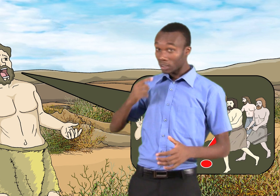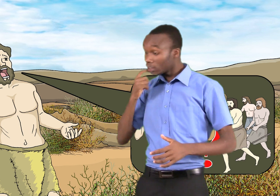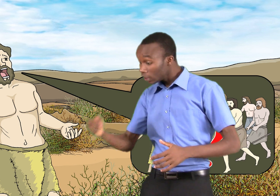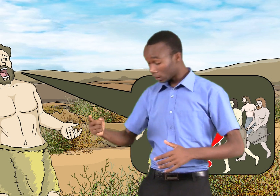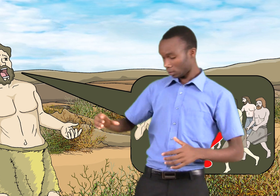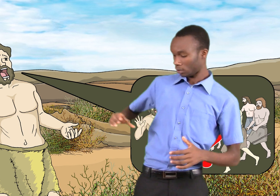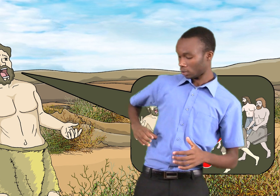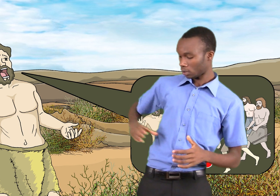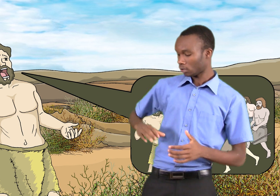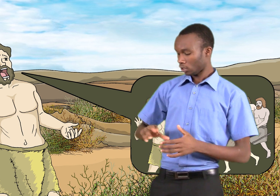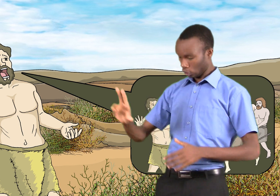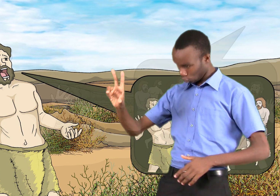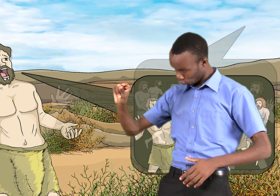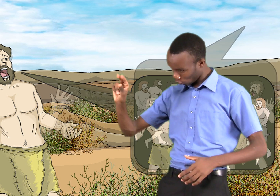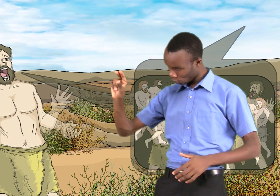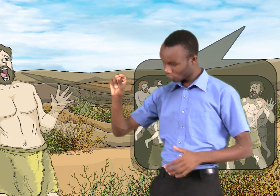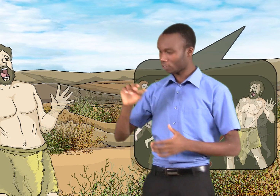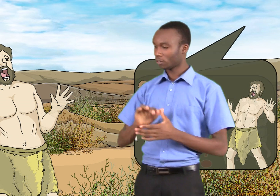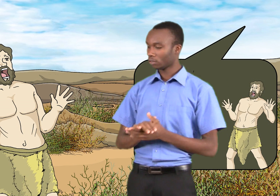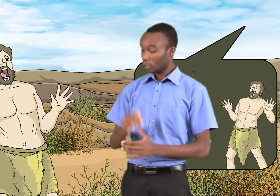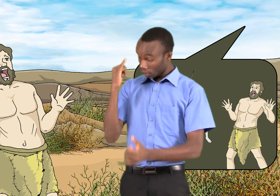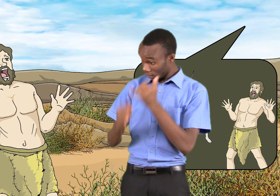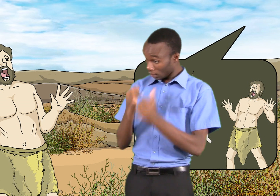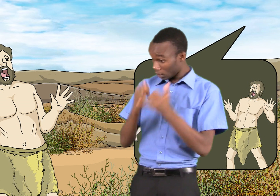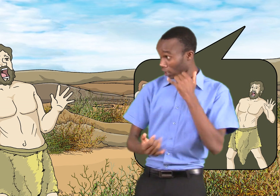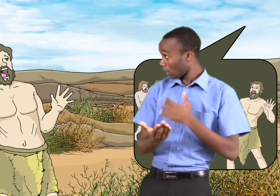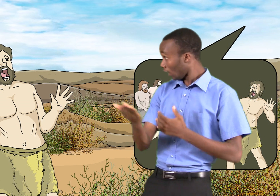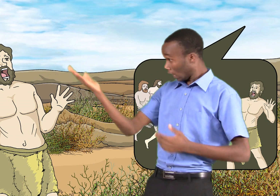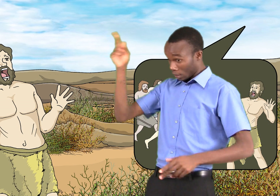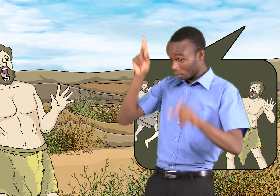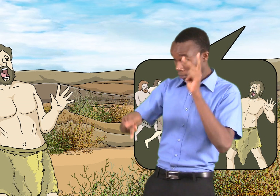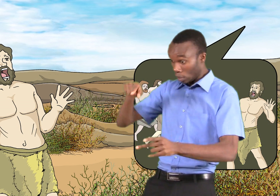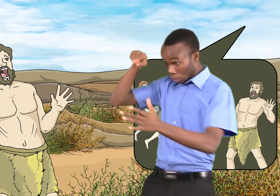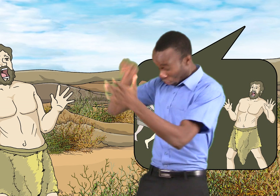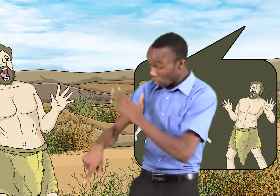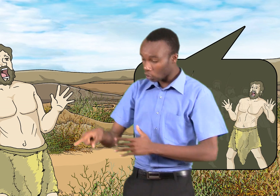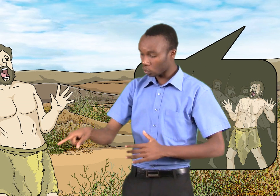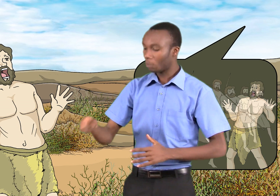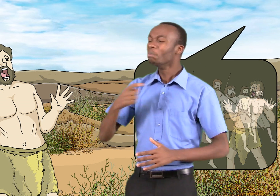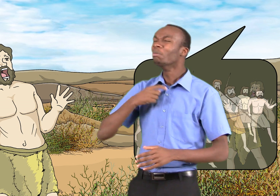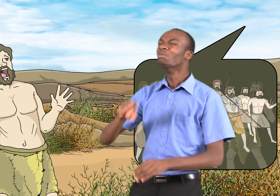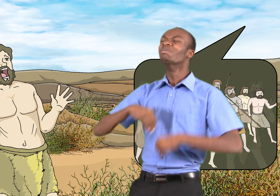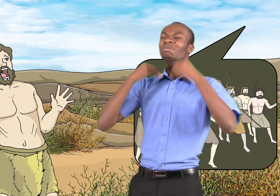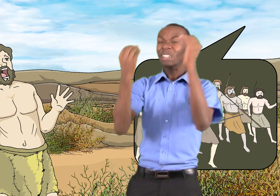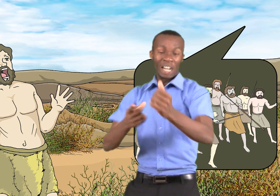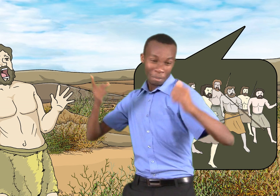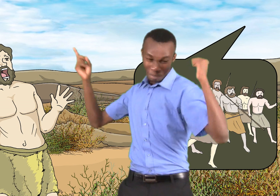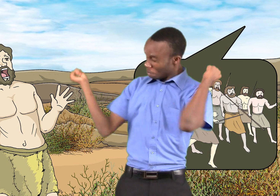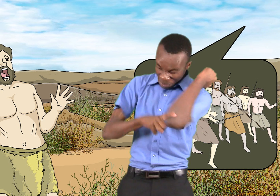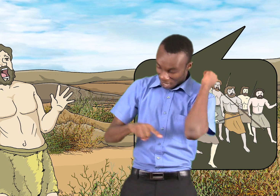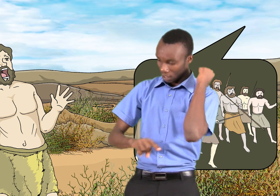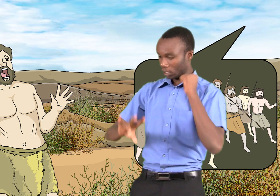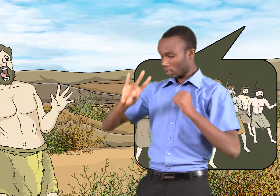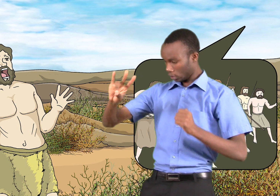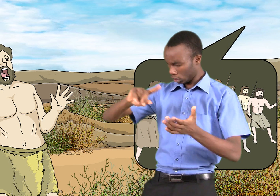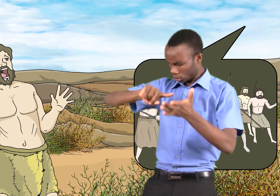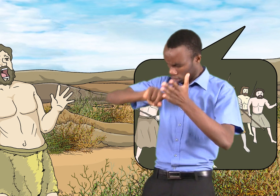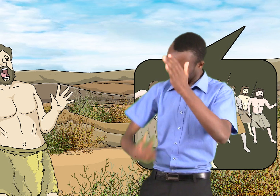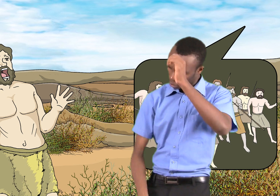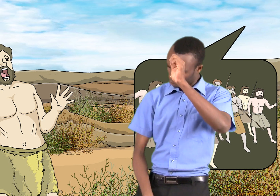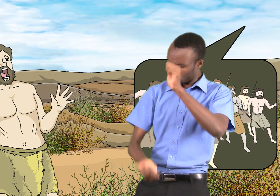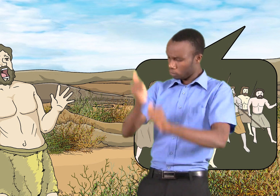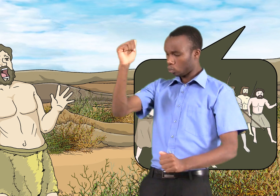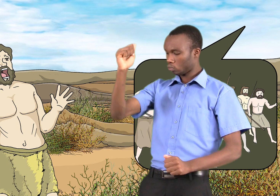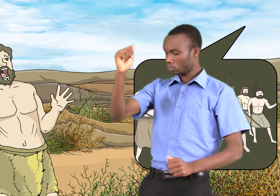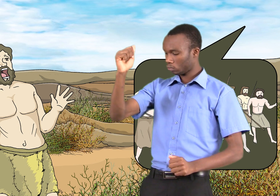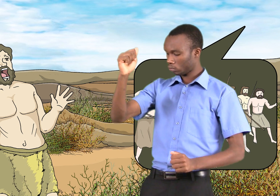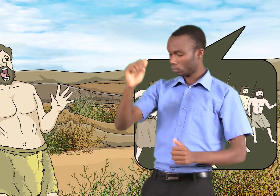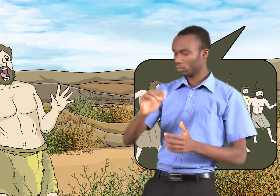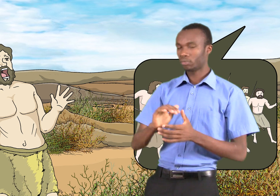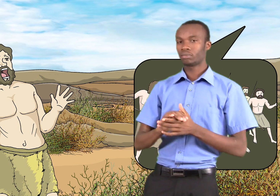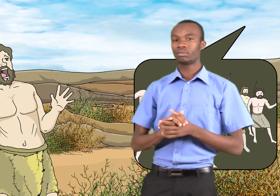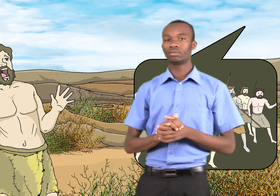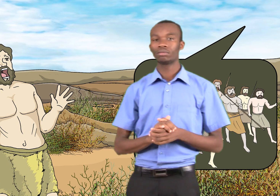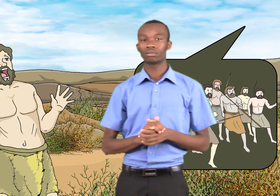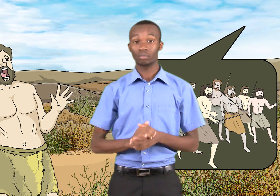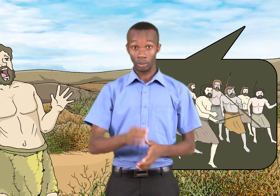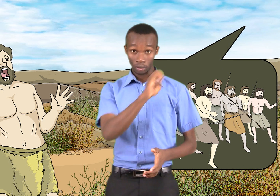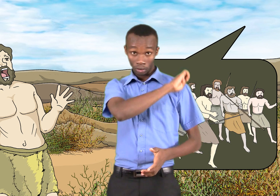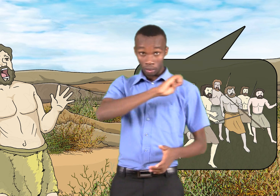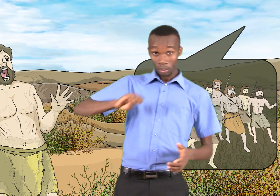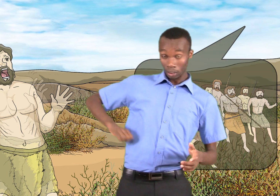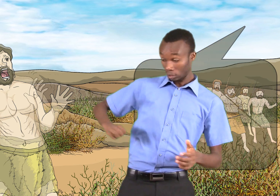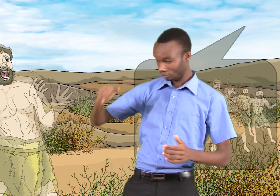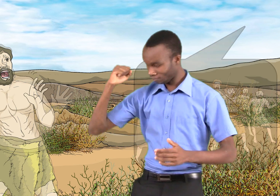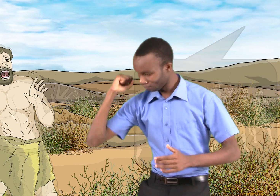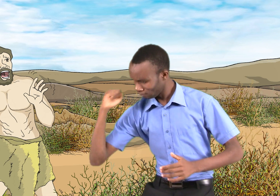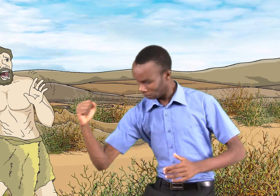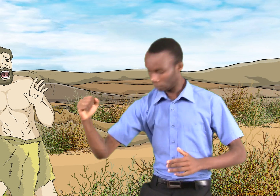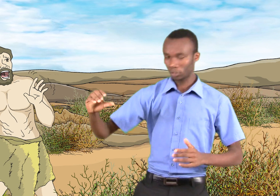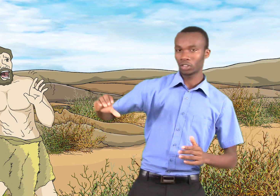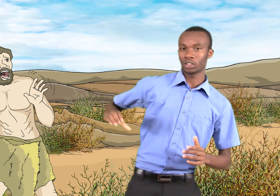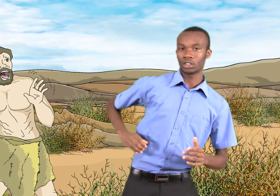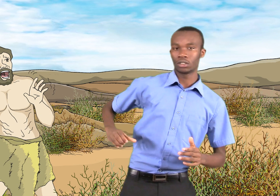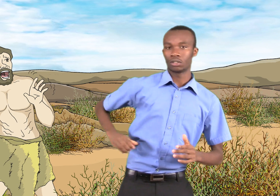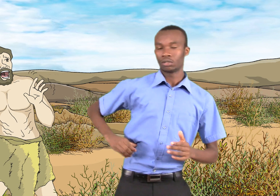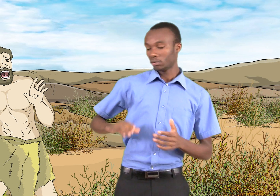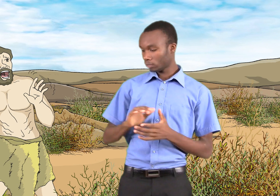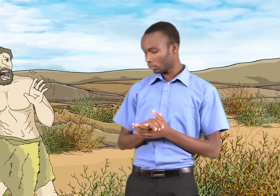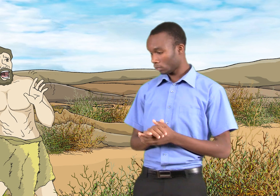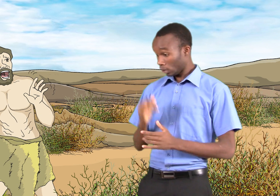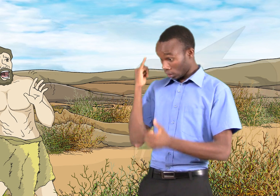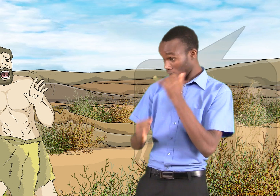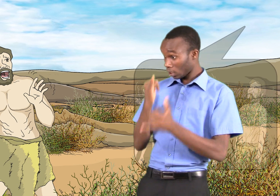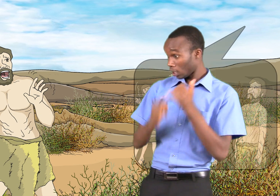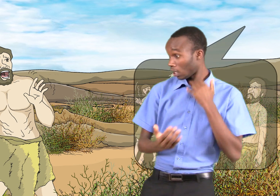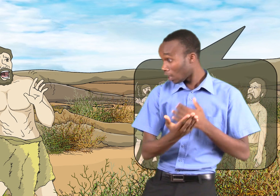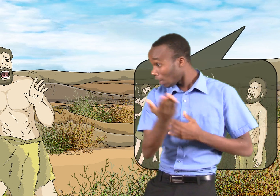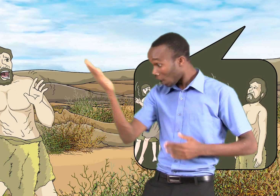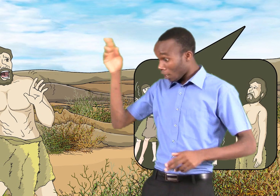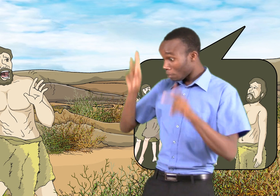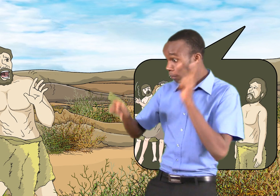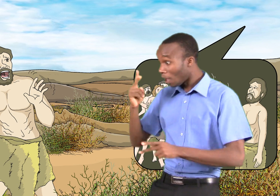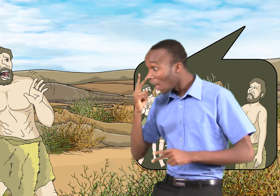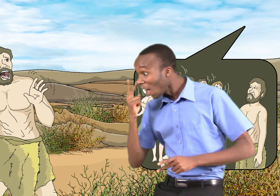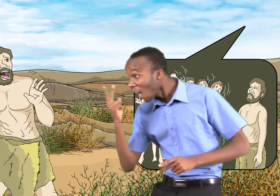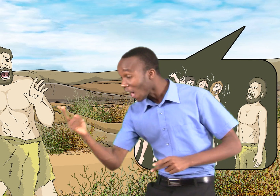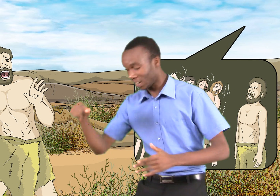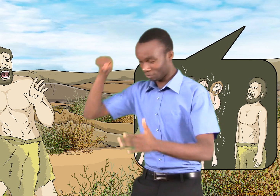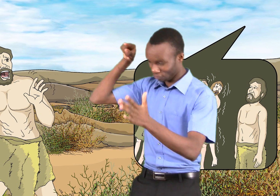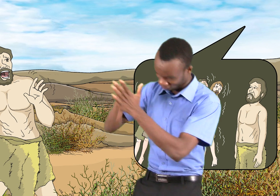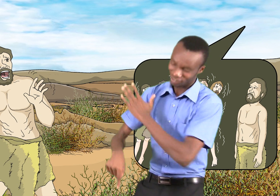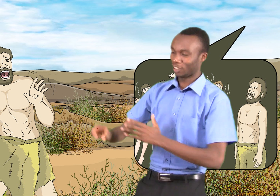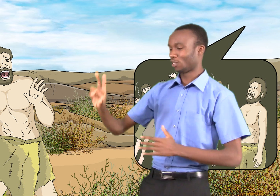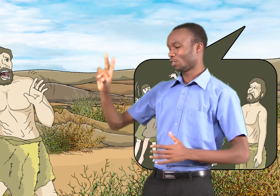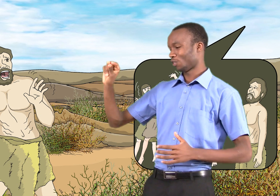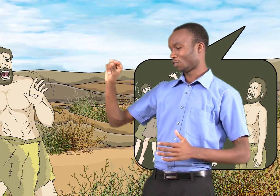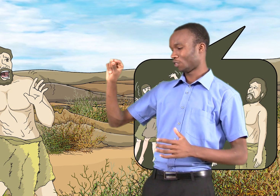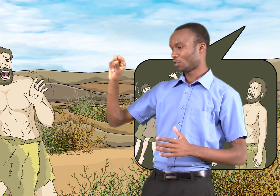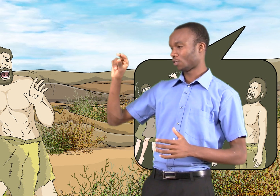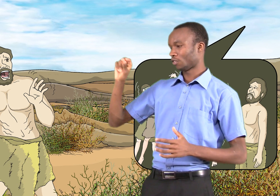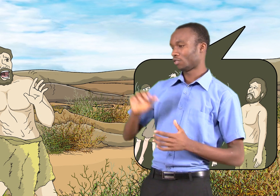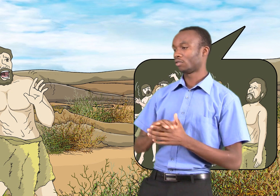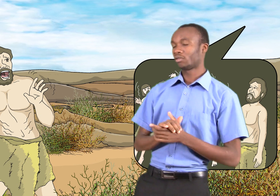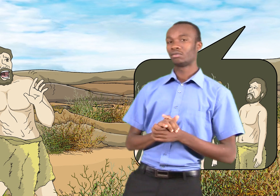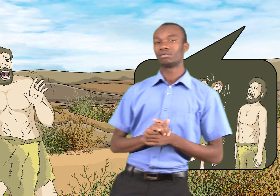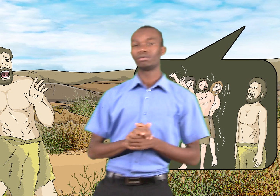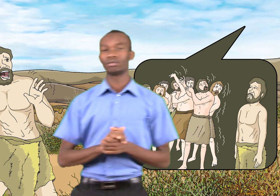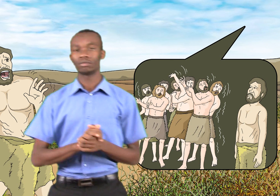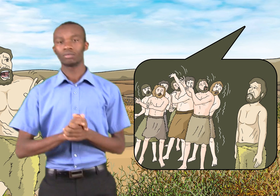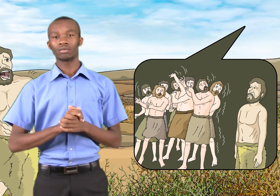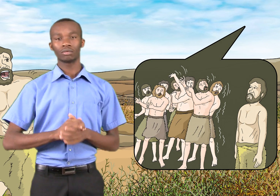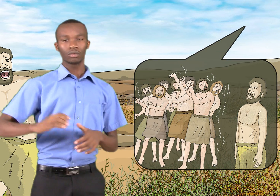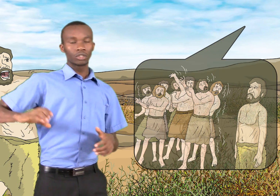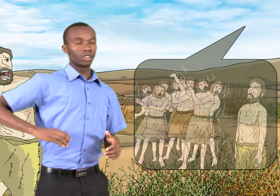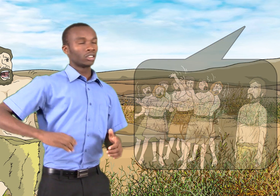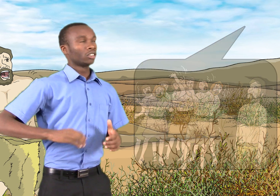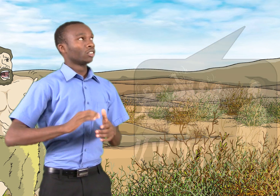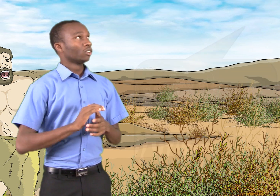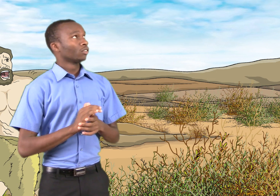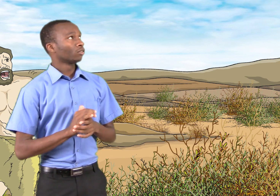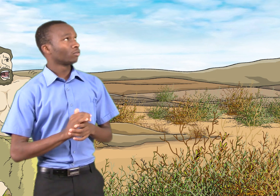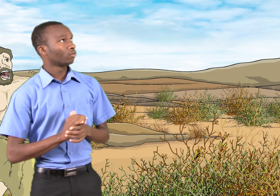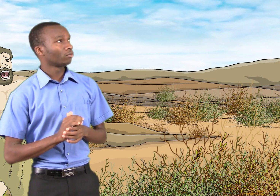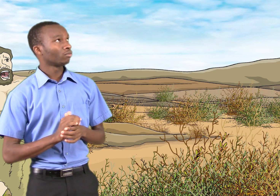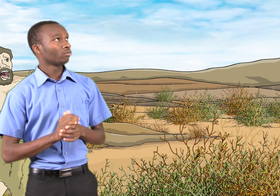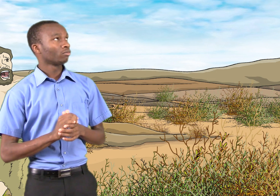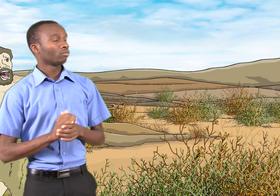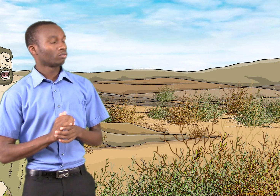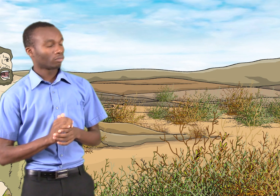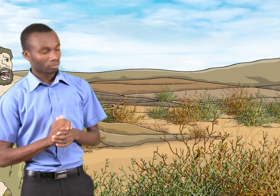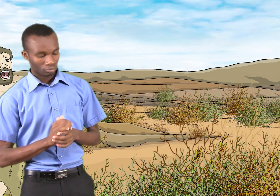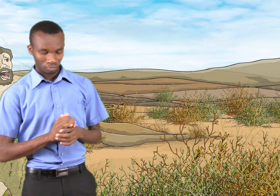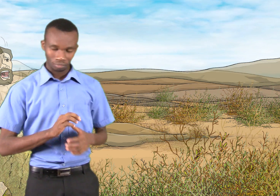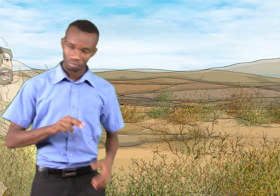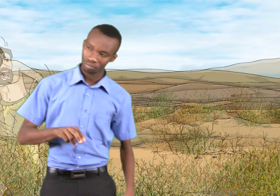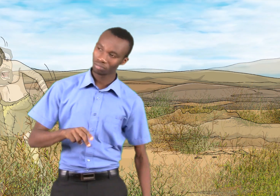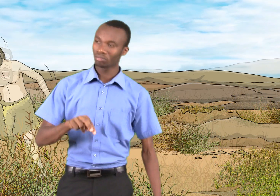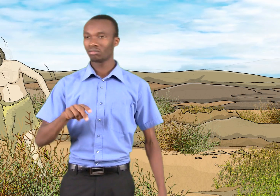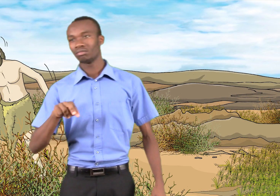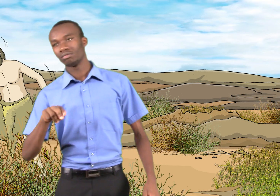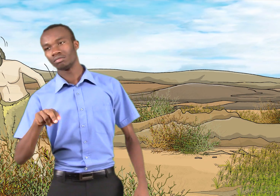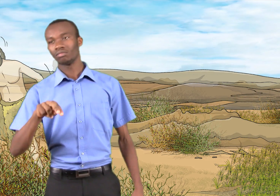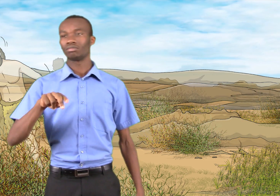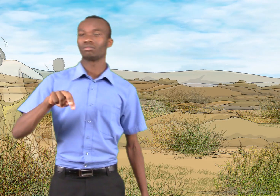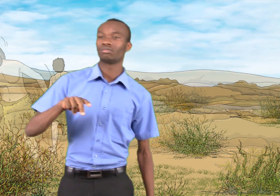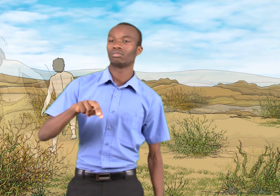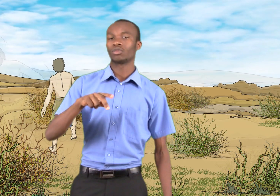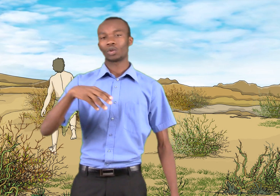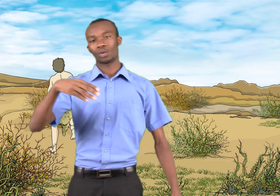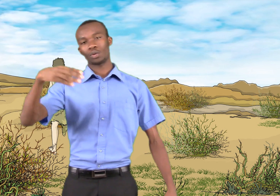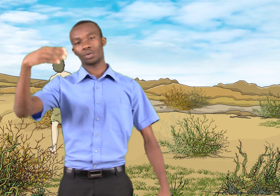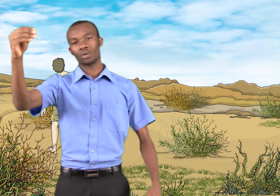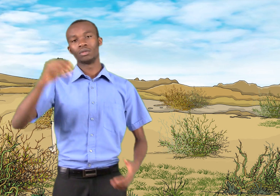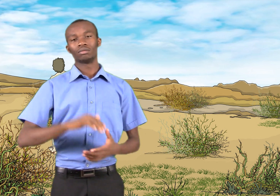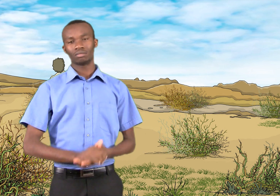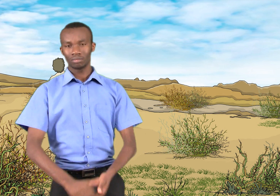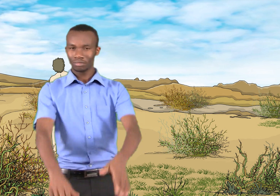“If anyone slays Cain, then Cain will be avenged sevenfold.” And the LORD placed a mark on Cain, so that no one who found him would kill him.